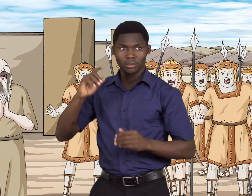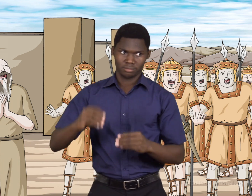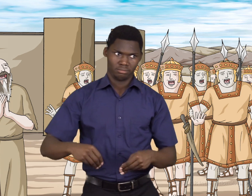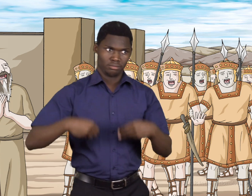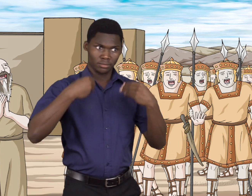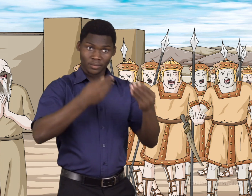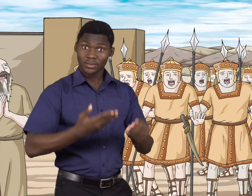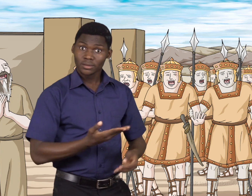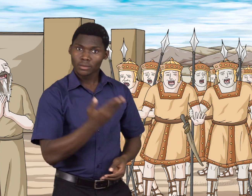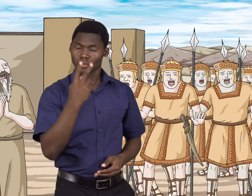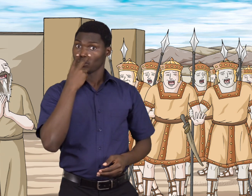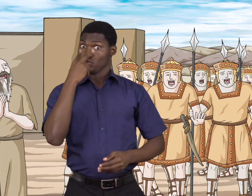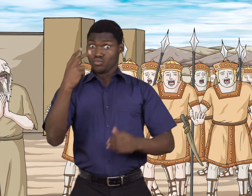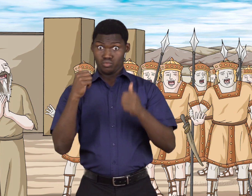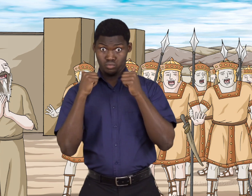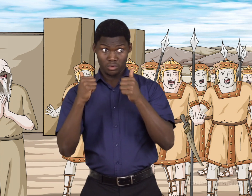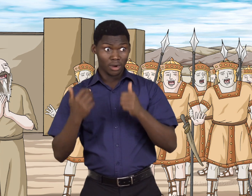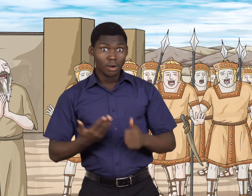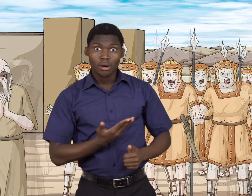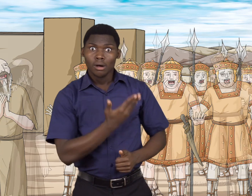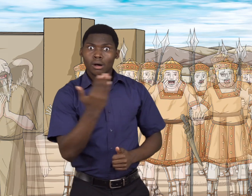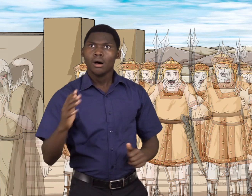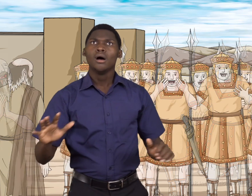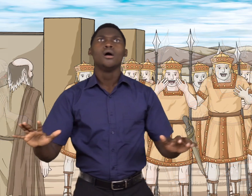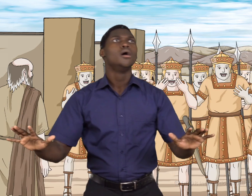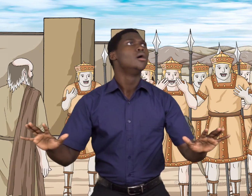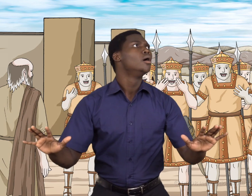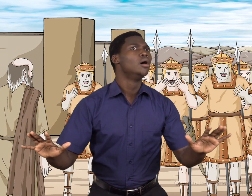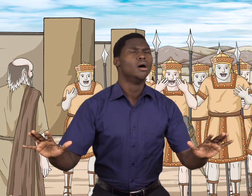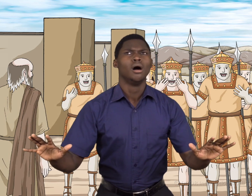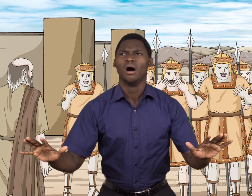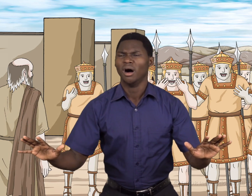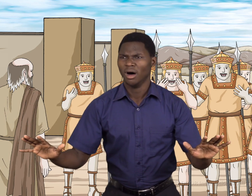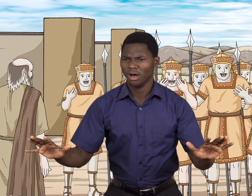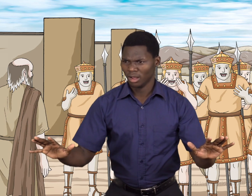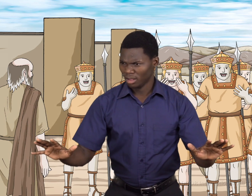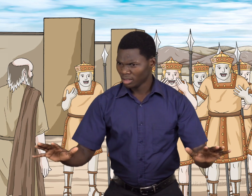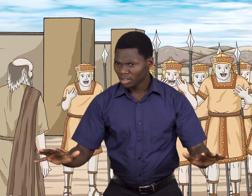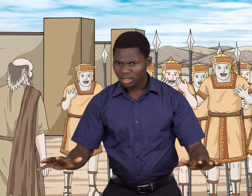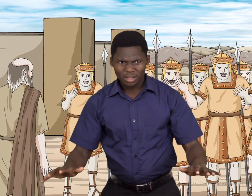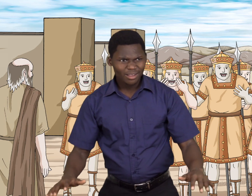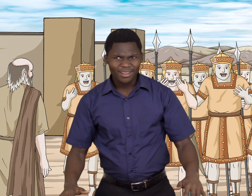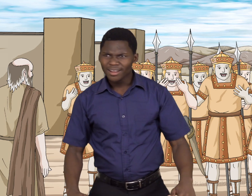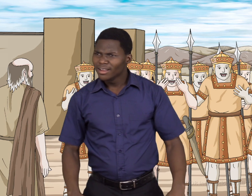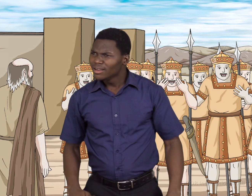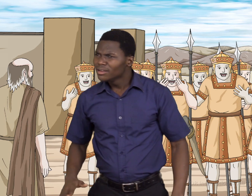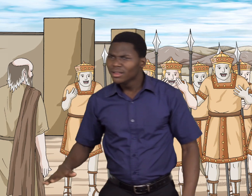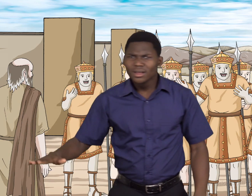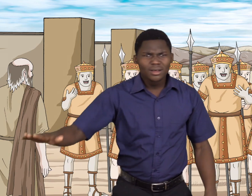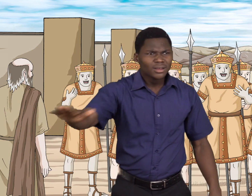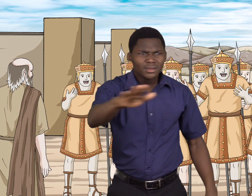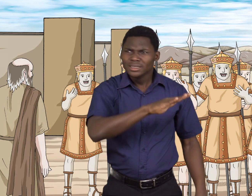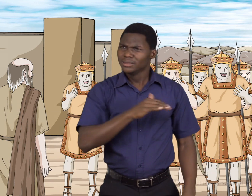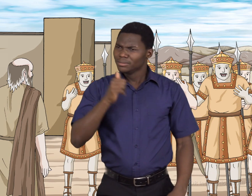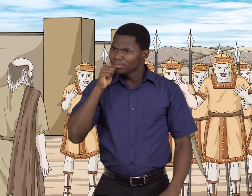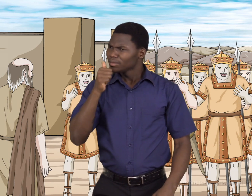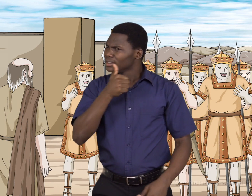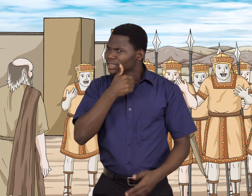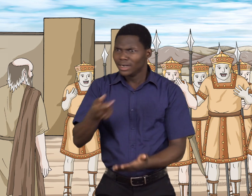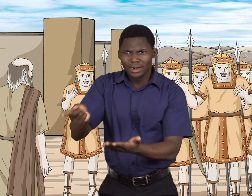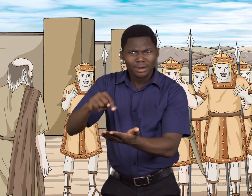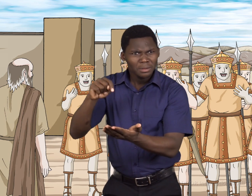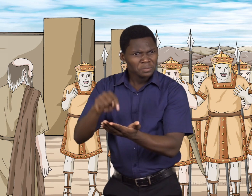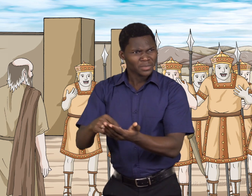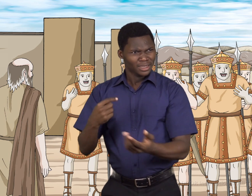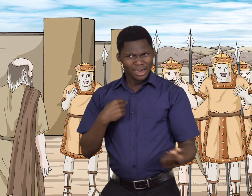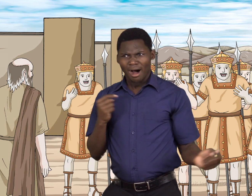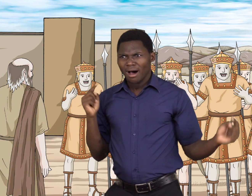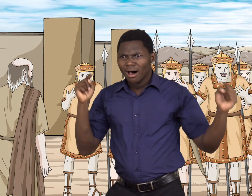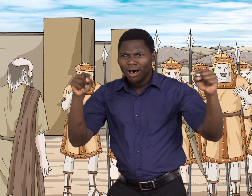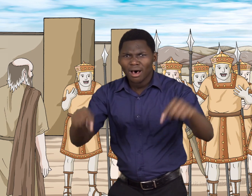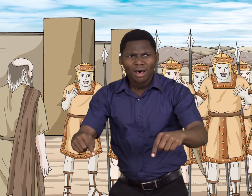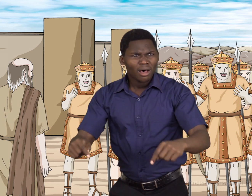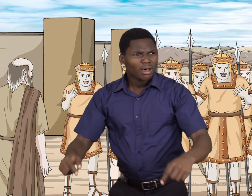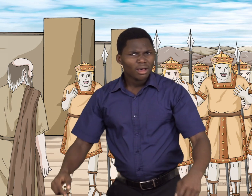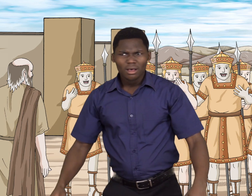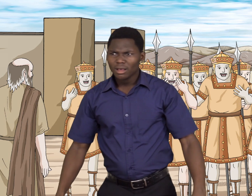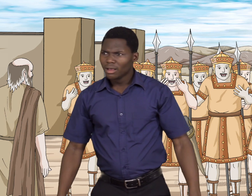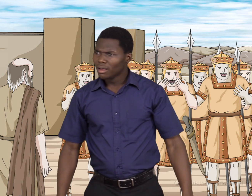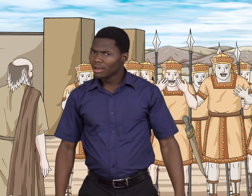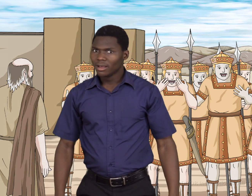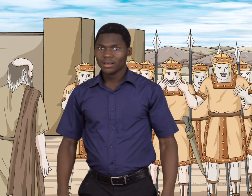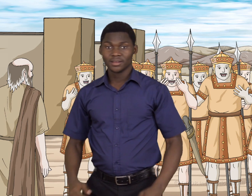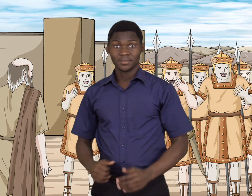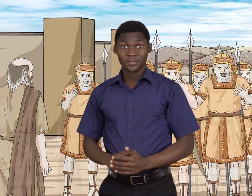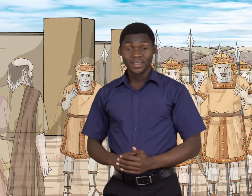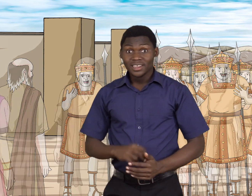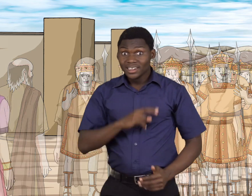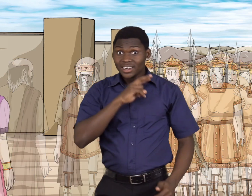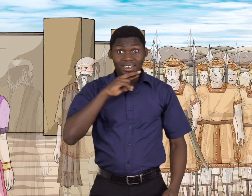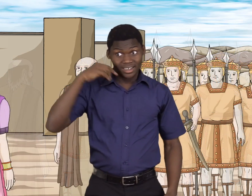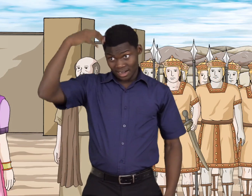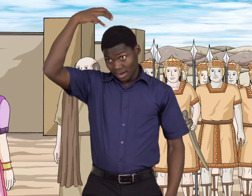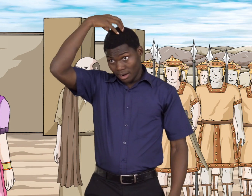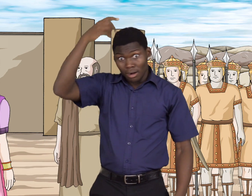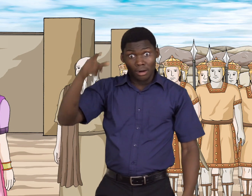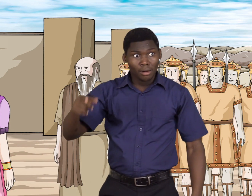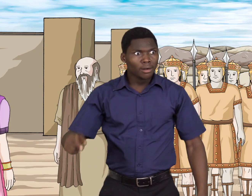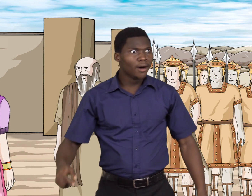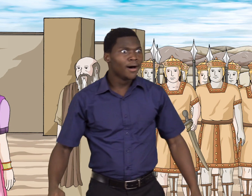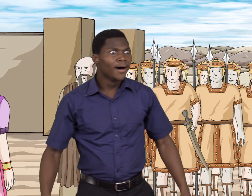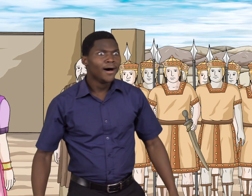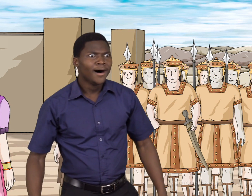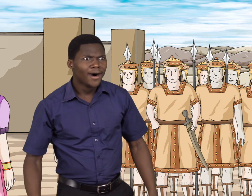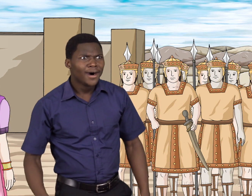Then the LORD opened their eyes, and they looked around and discovered that they were in Samaria.